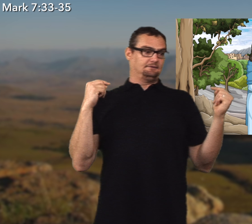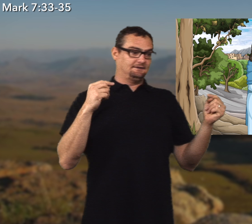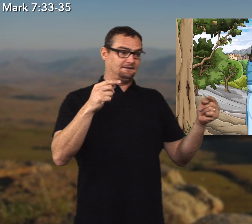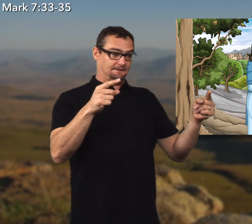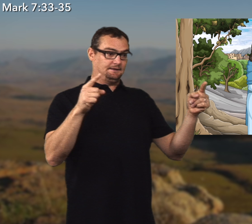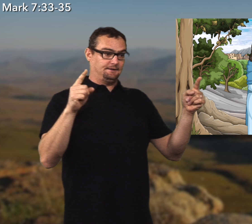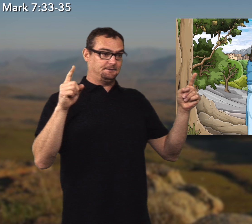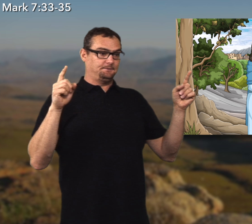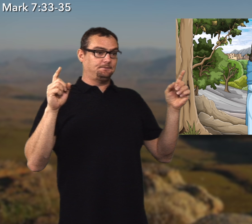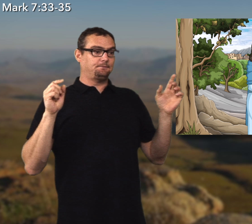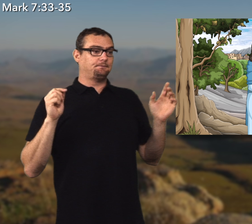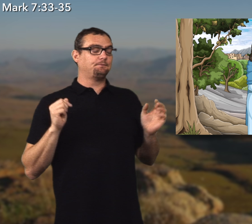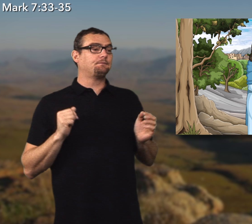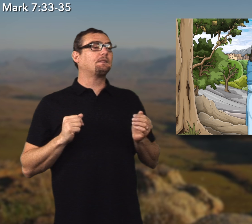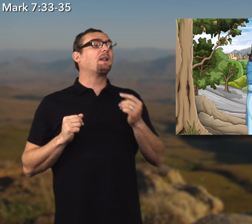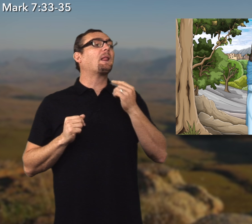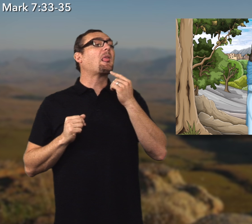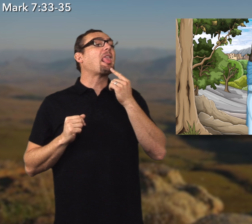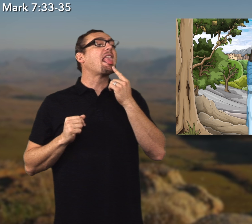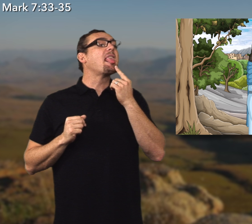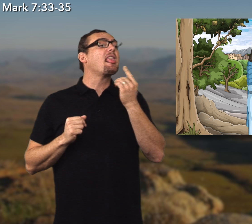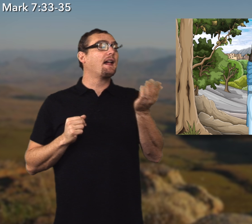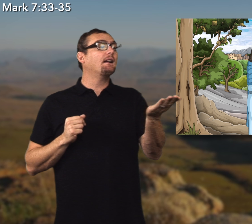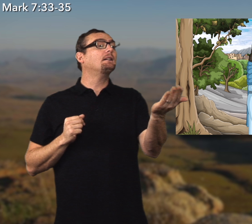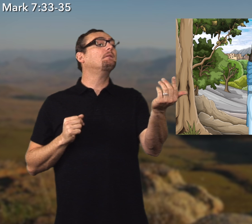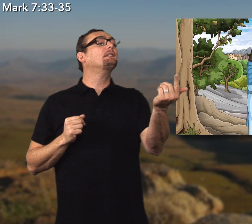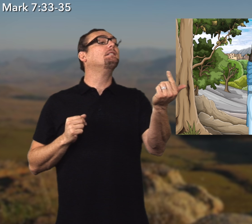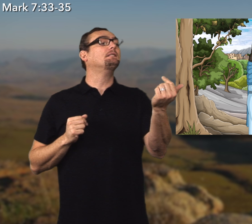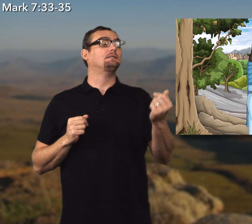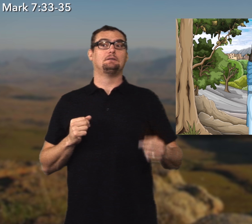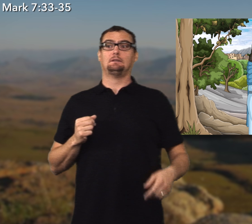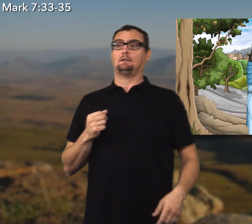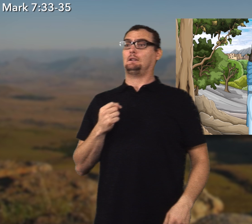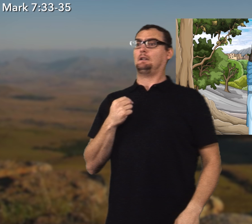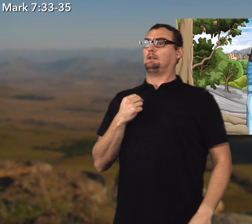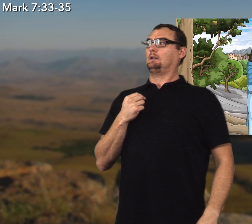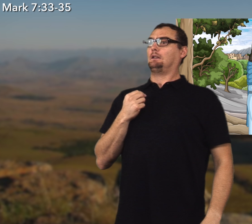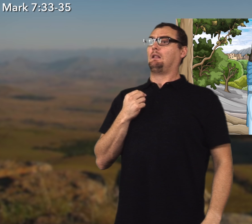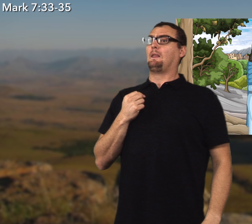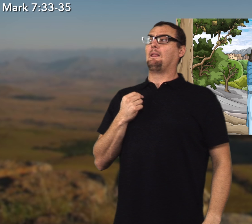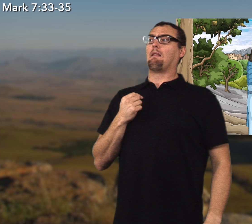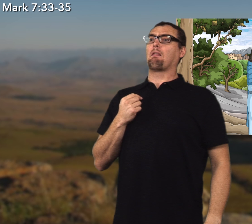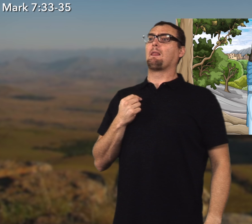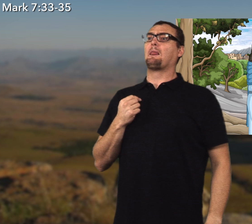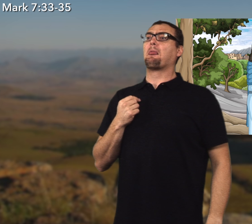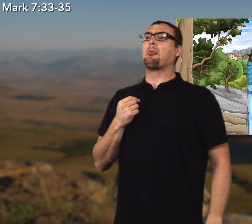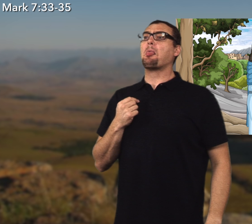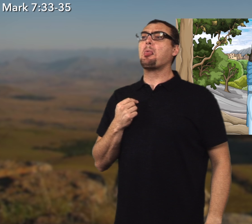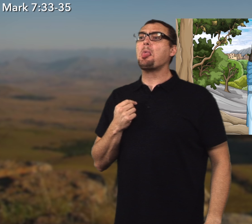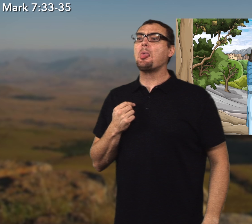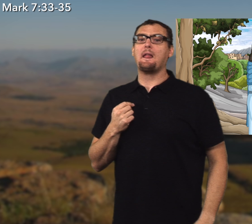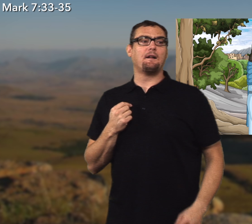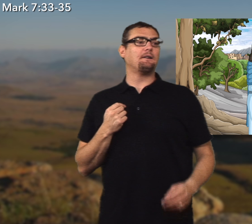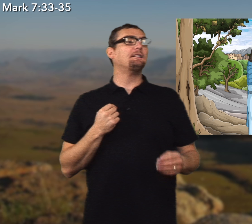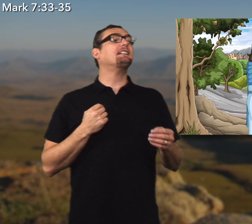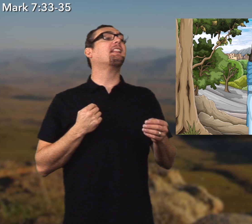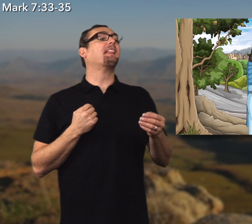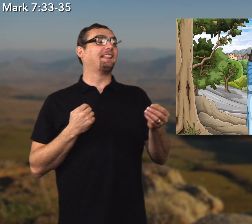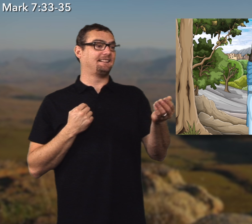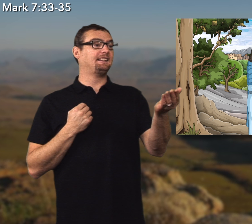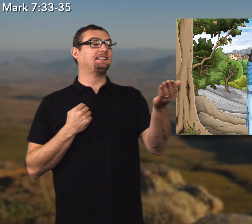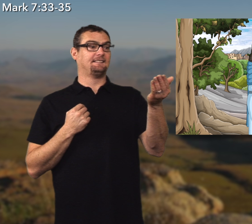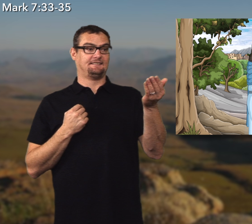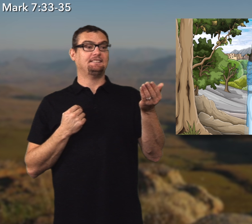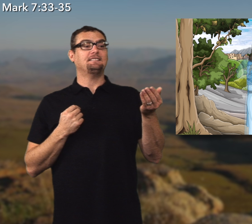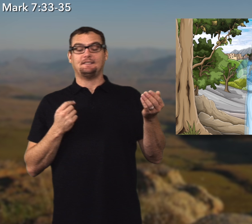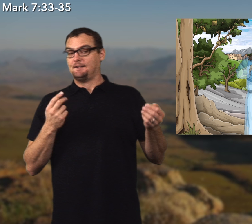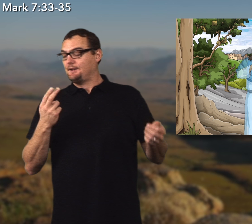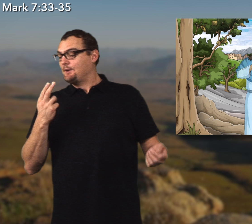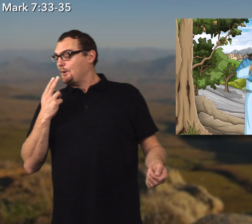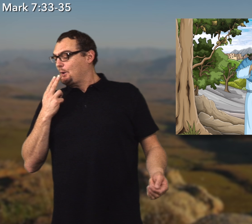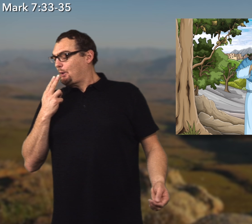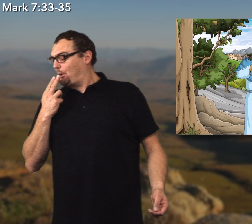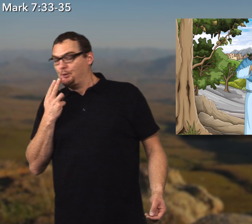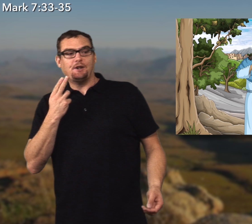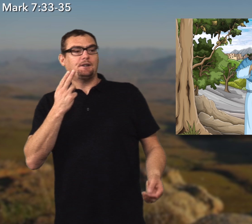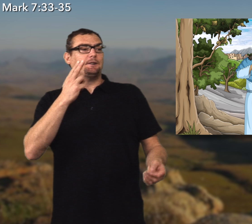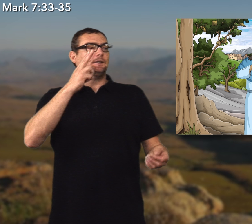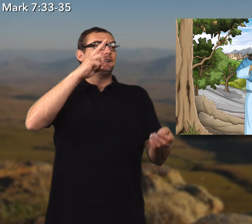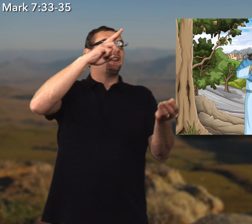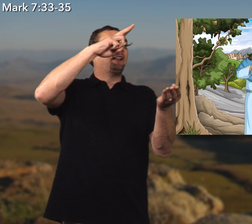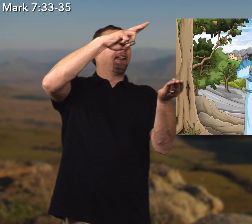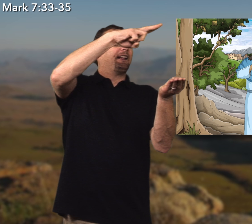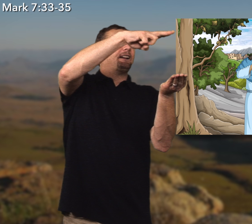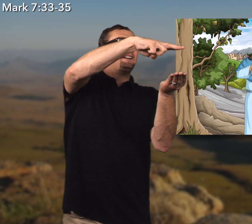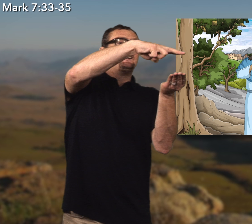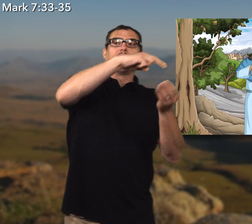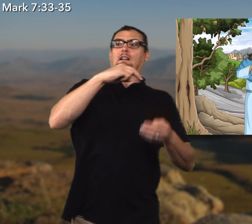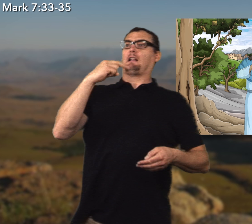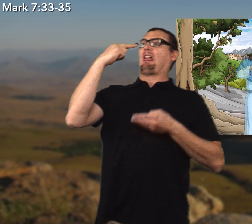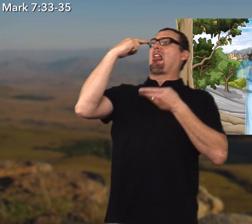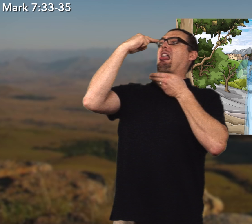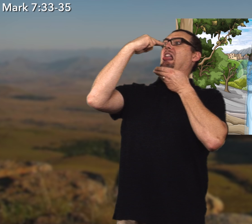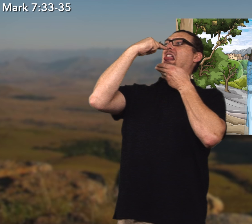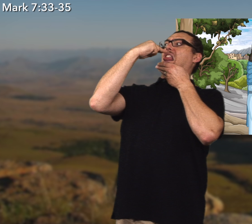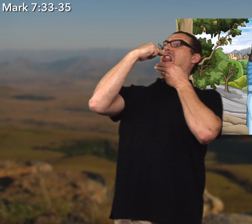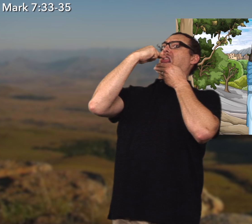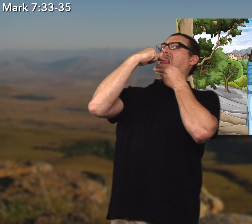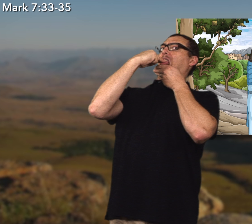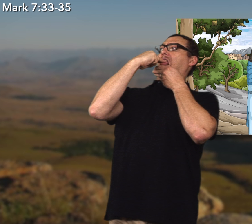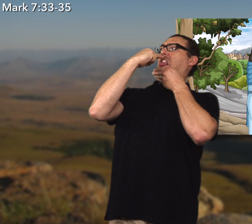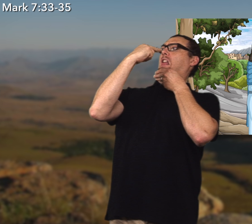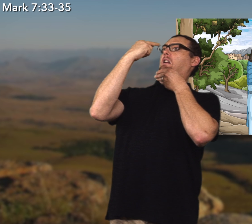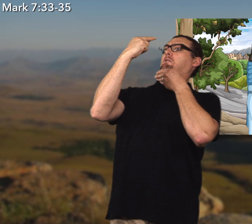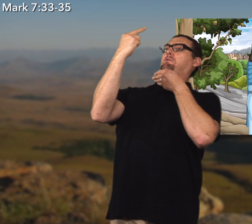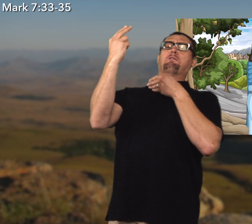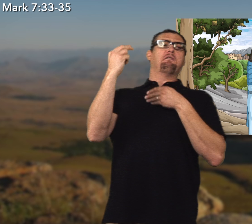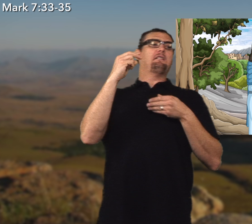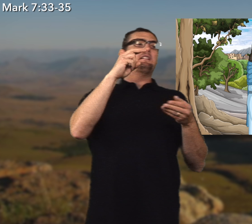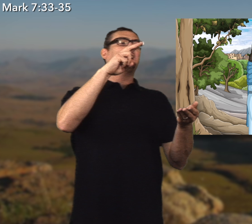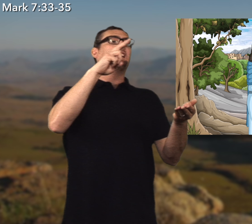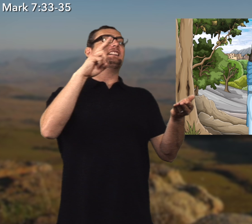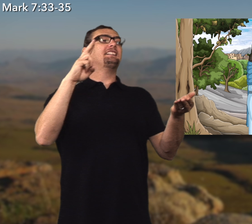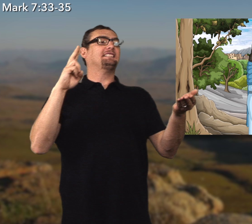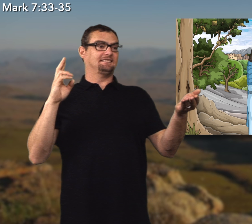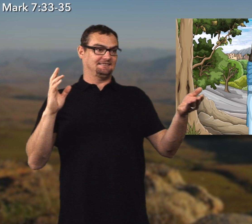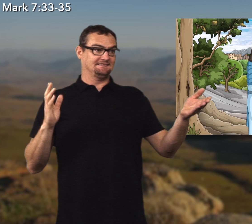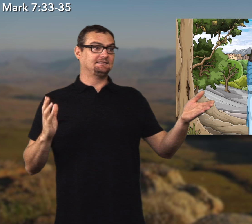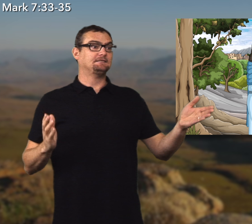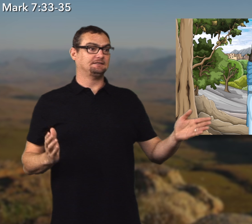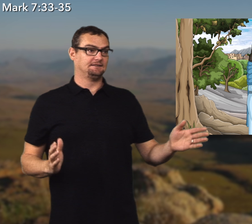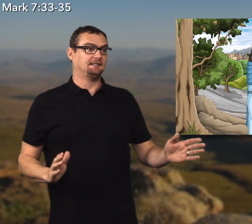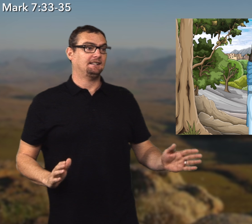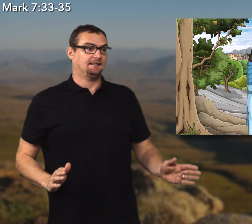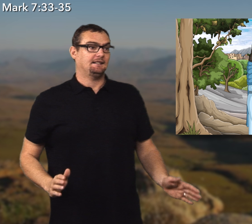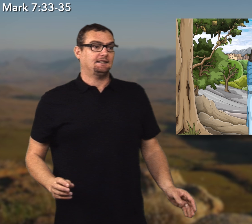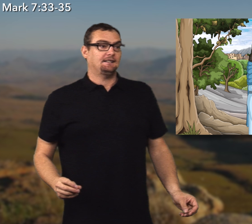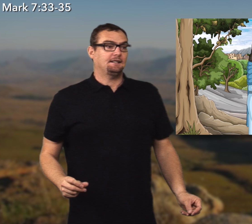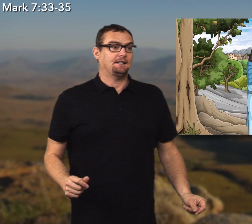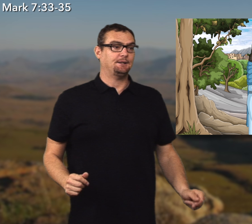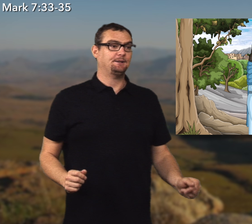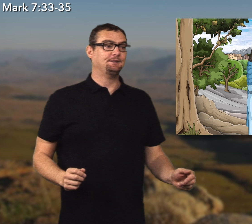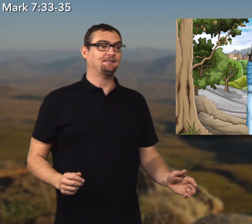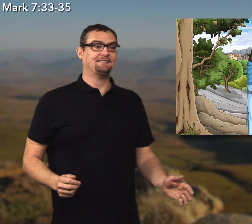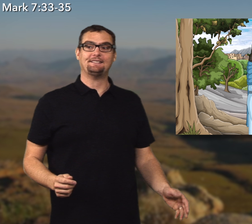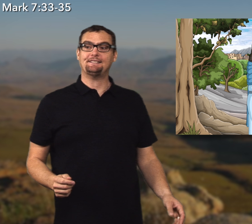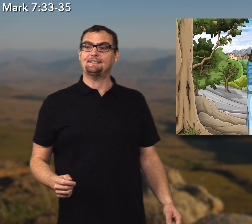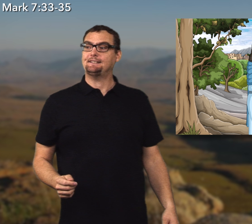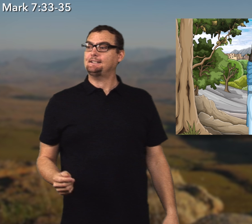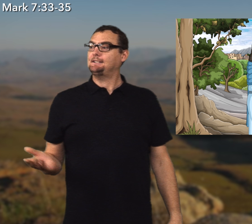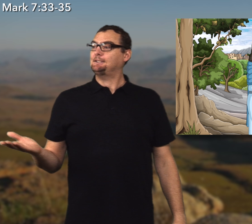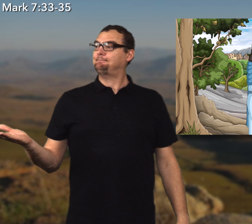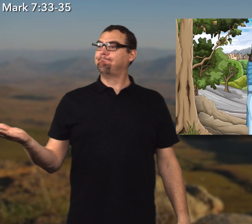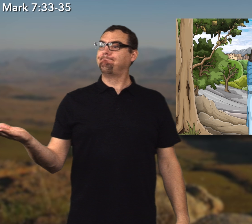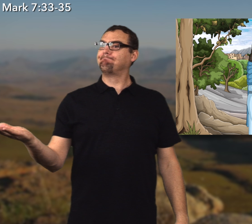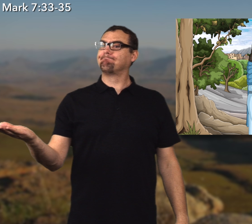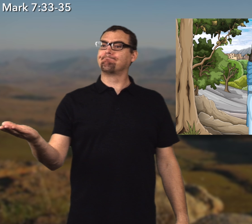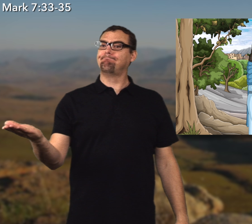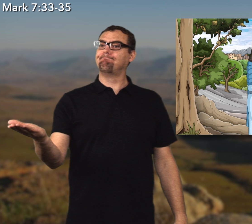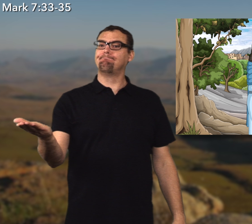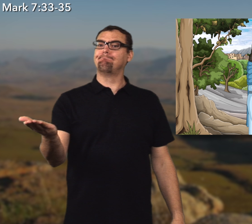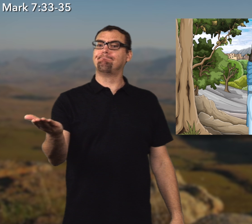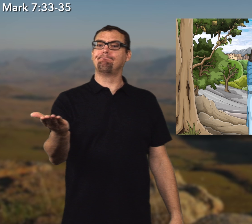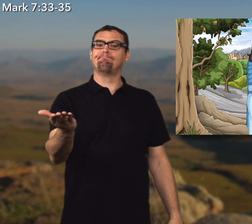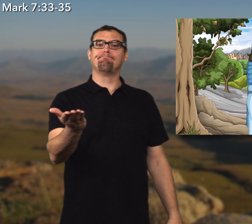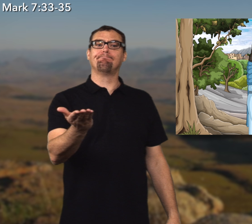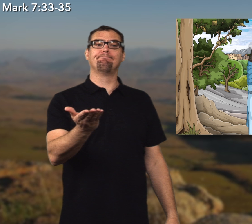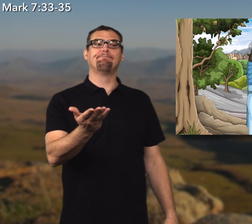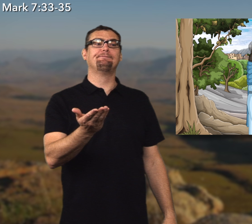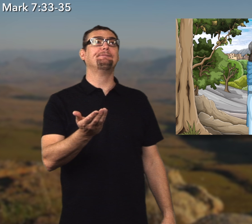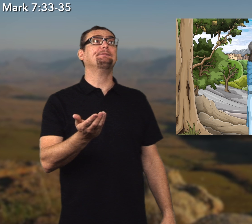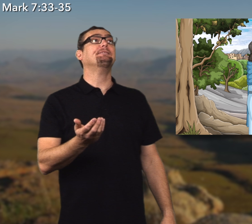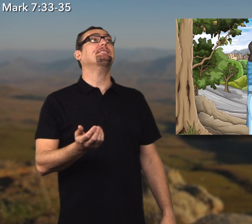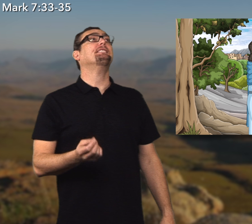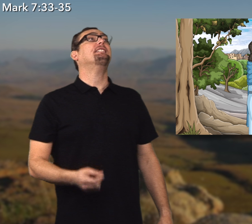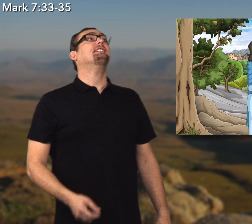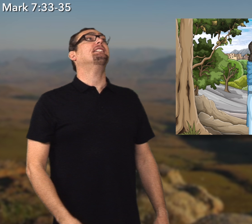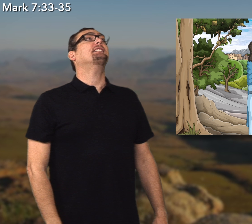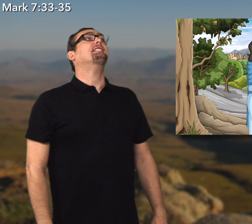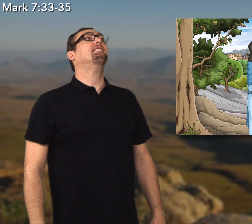Then He spit and touched the man’s tongue.